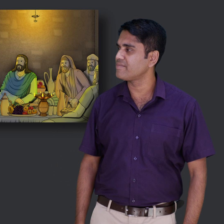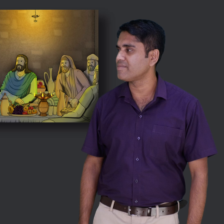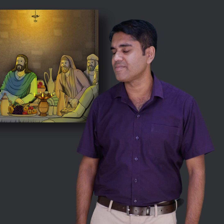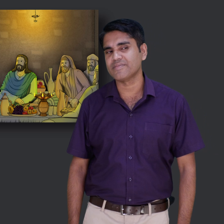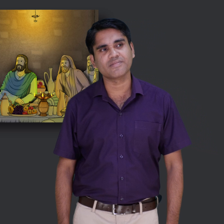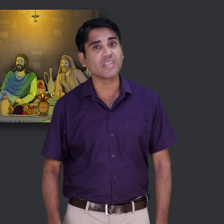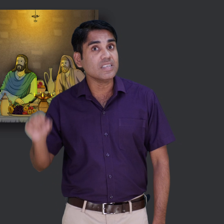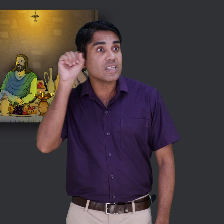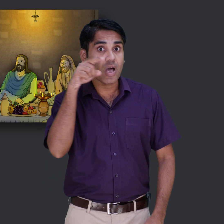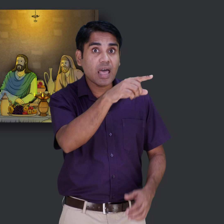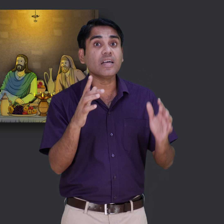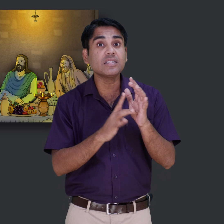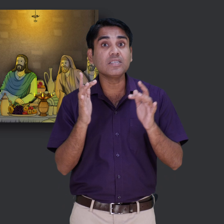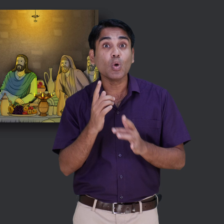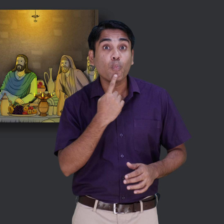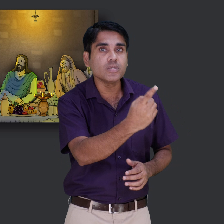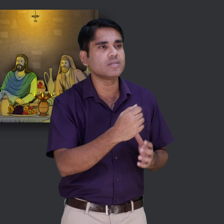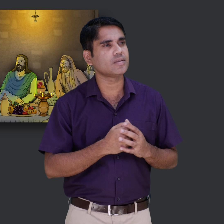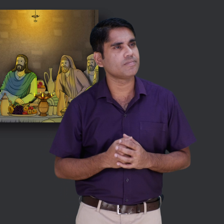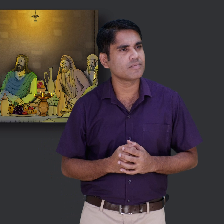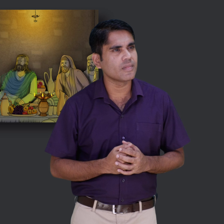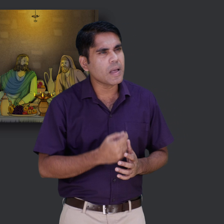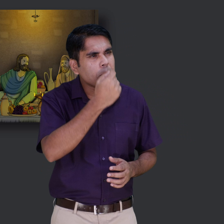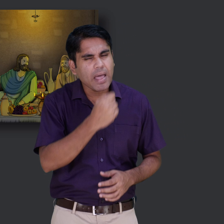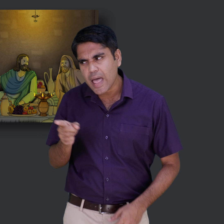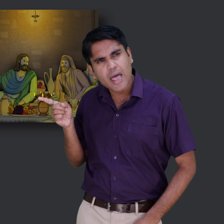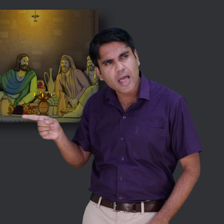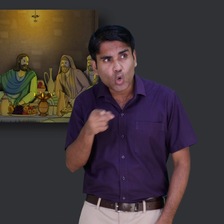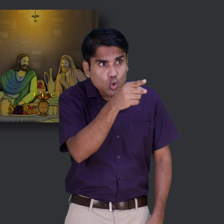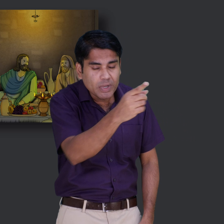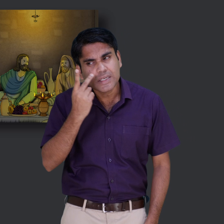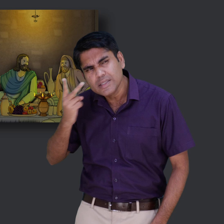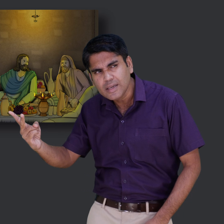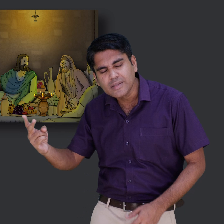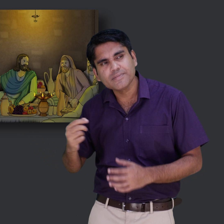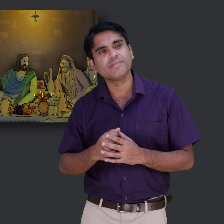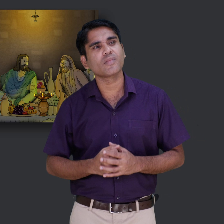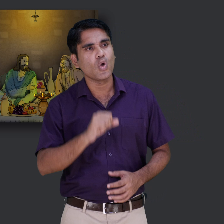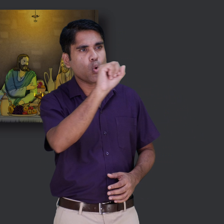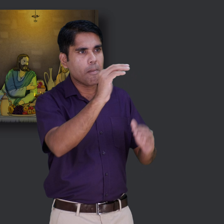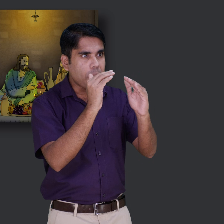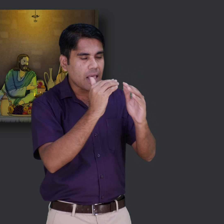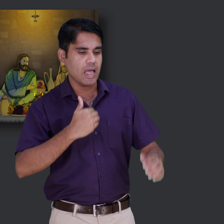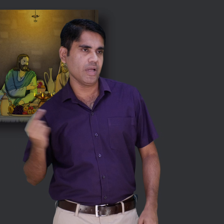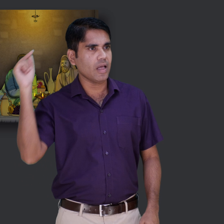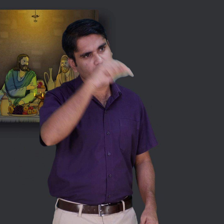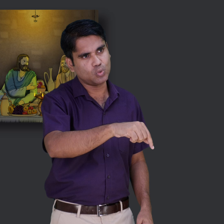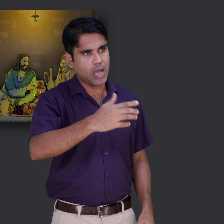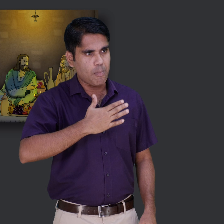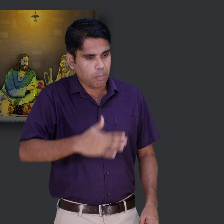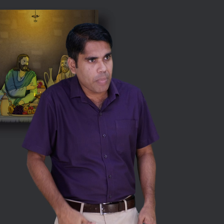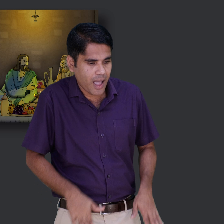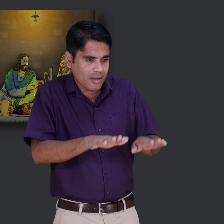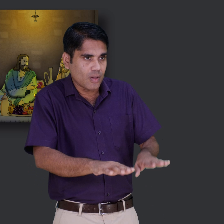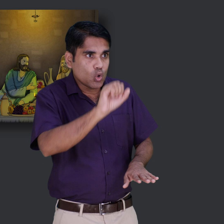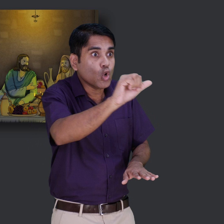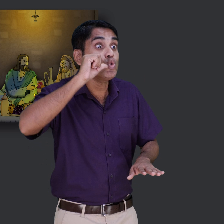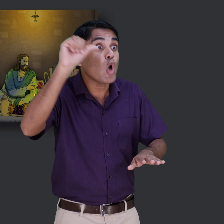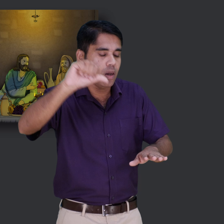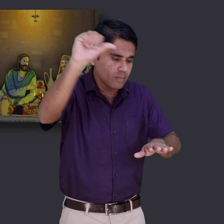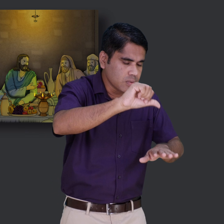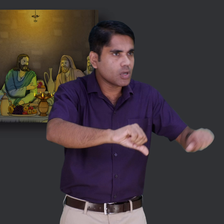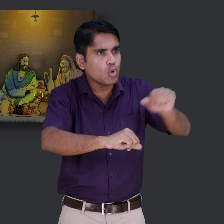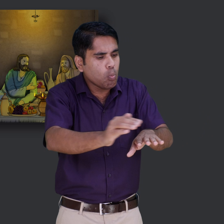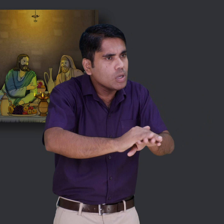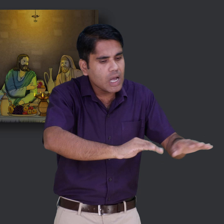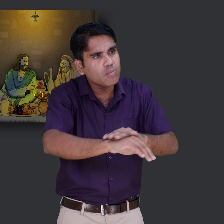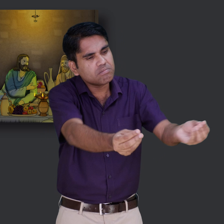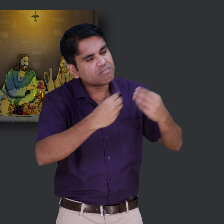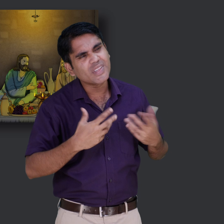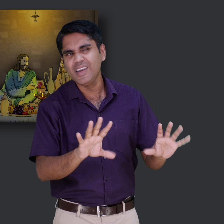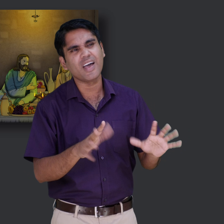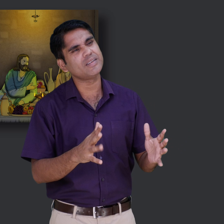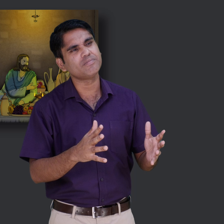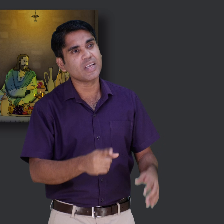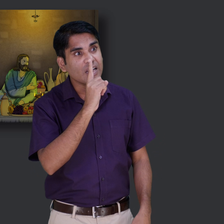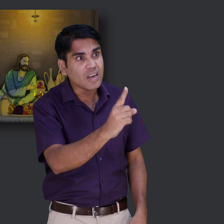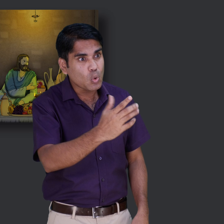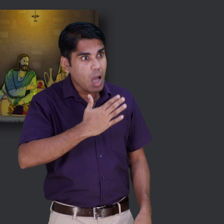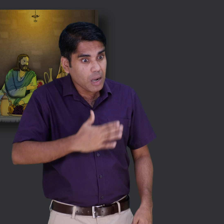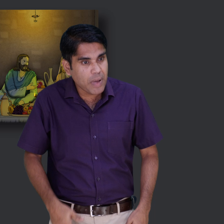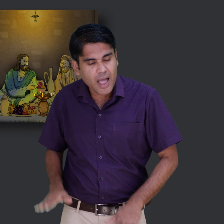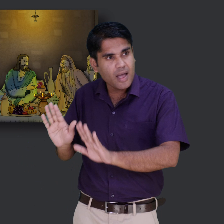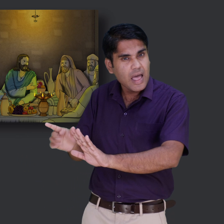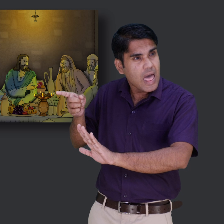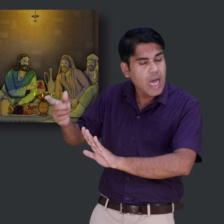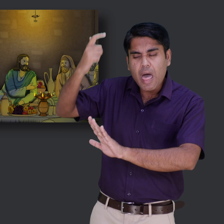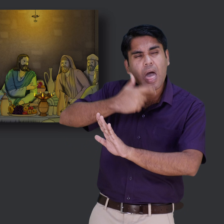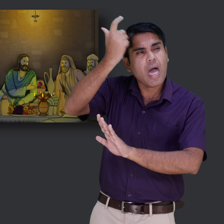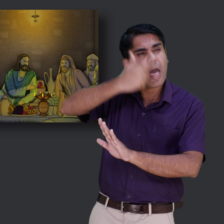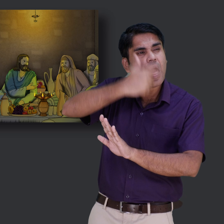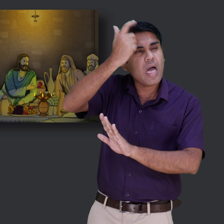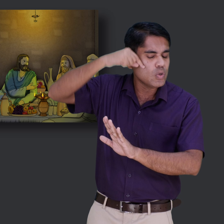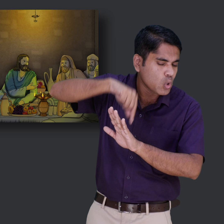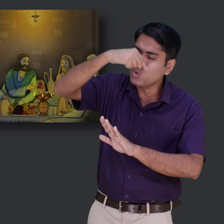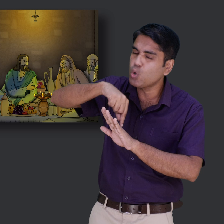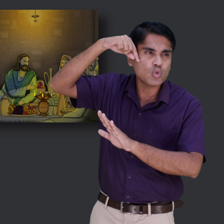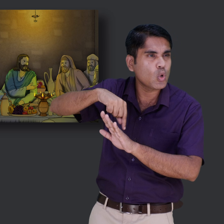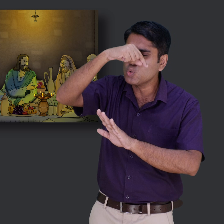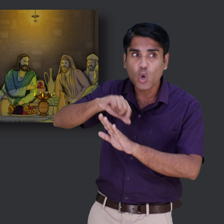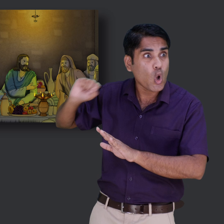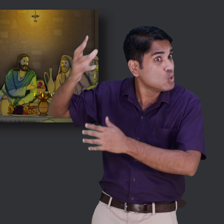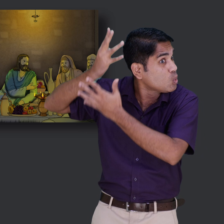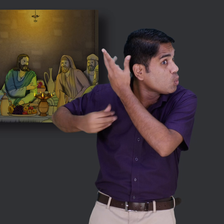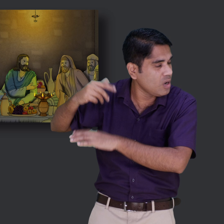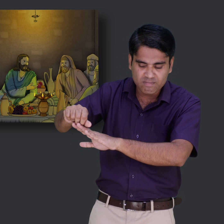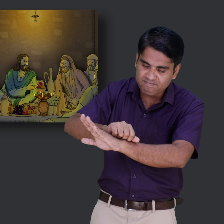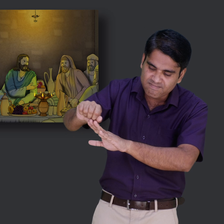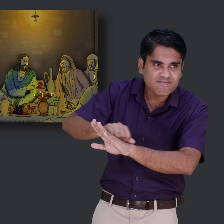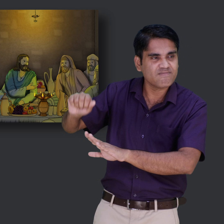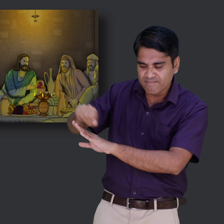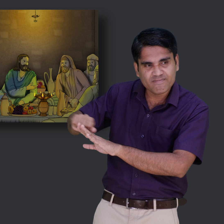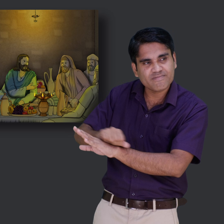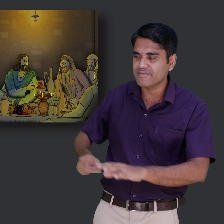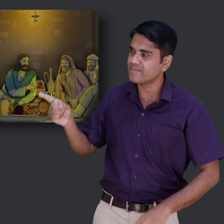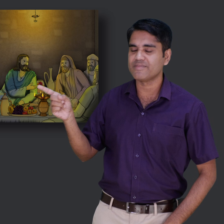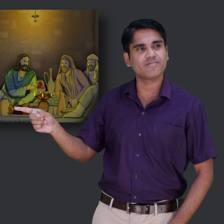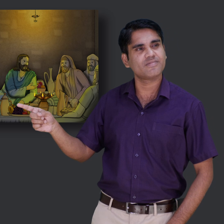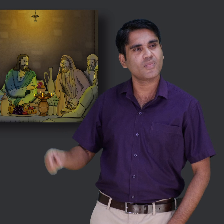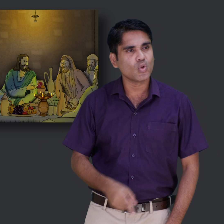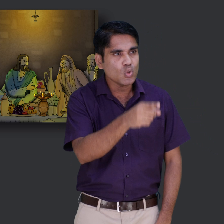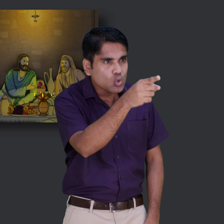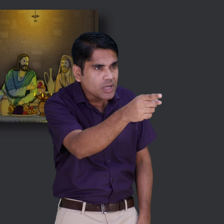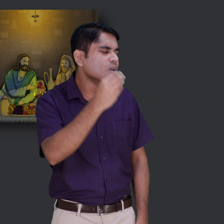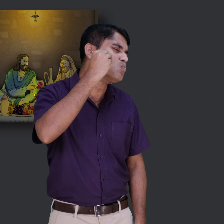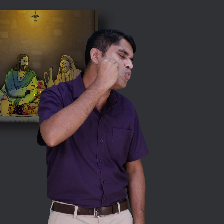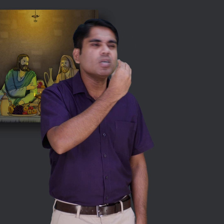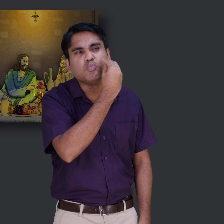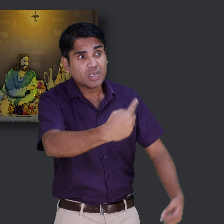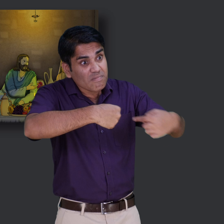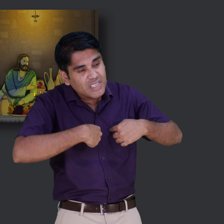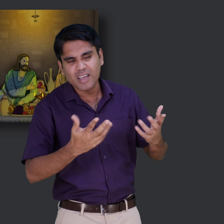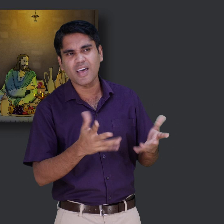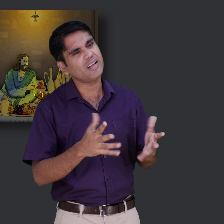When I entered your house, you did not give Me water for My feet, but she wet My feet with her tears and wiped them with her hair.